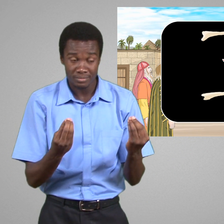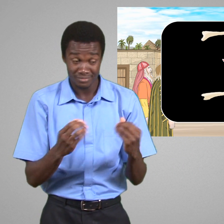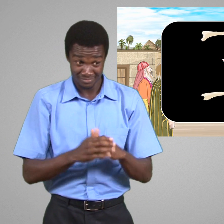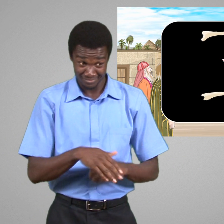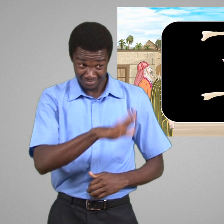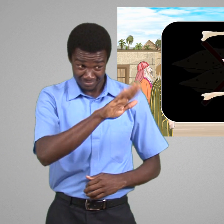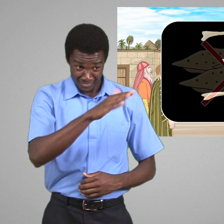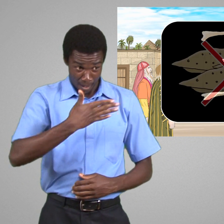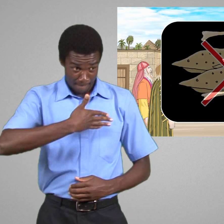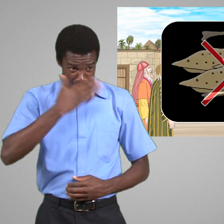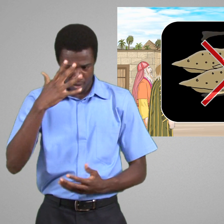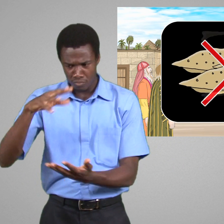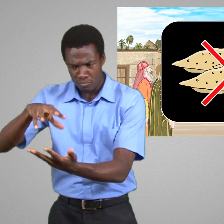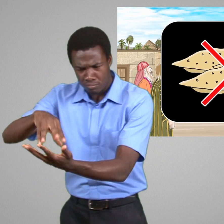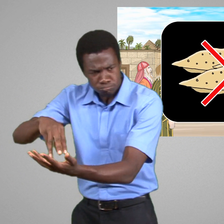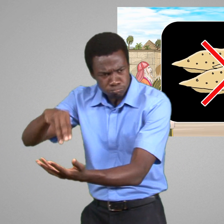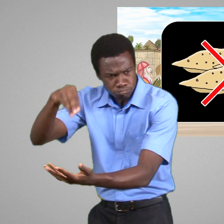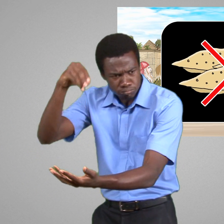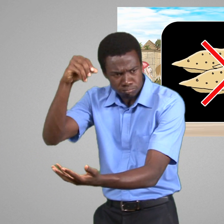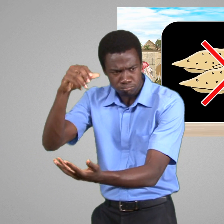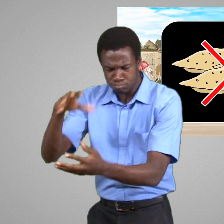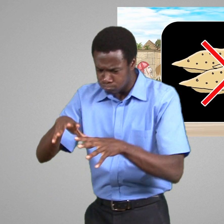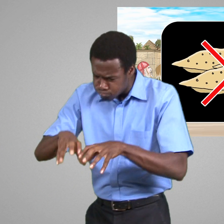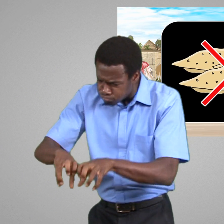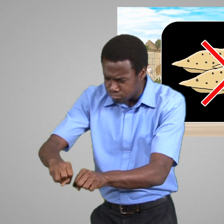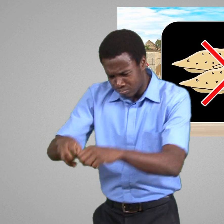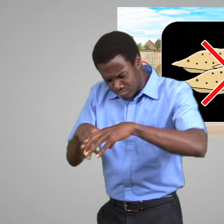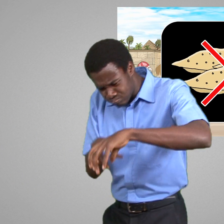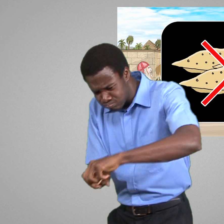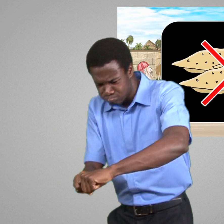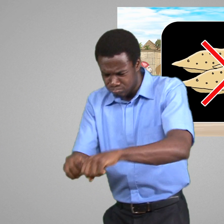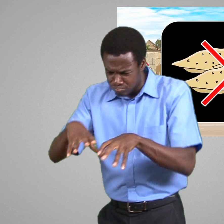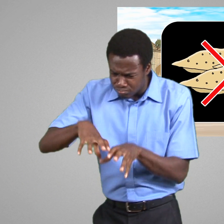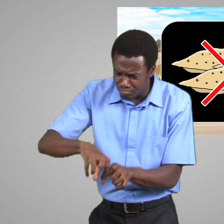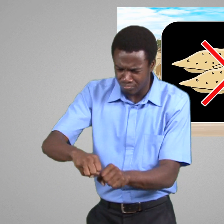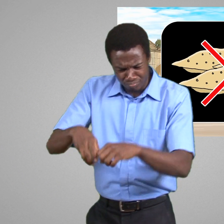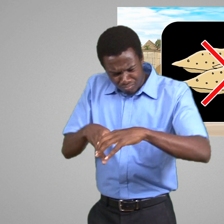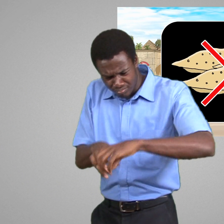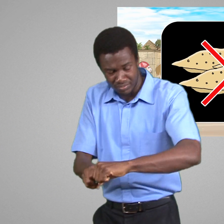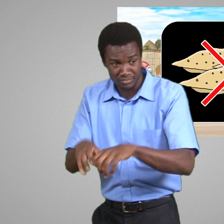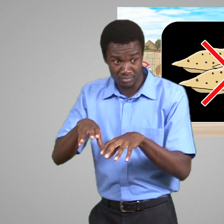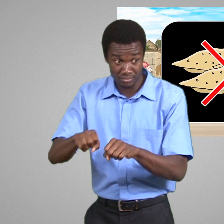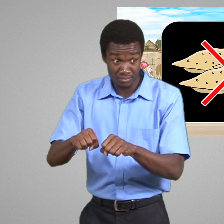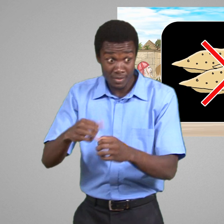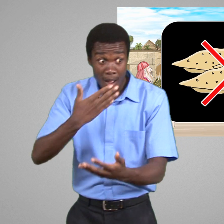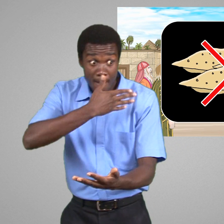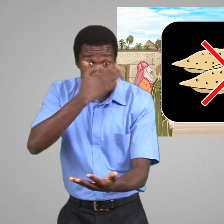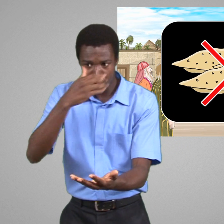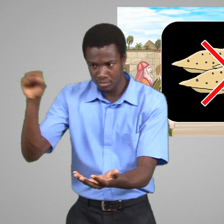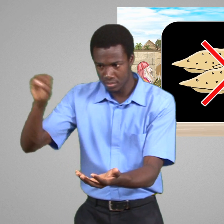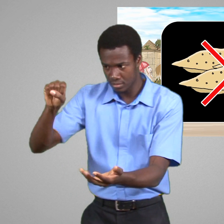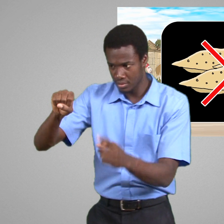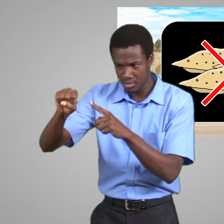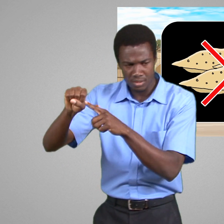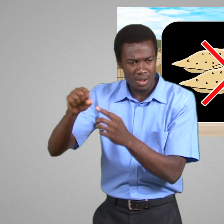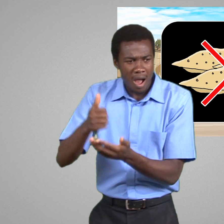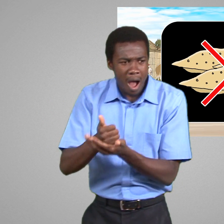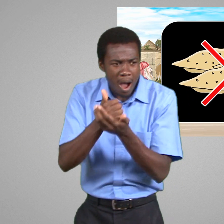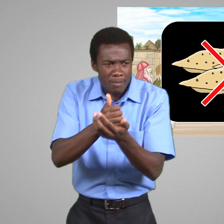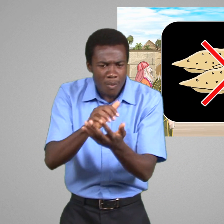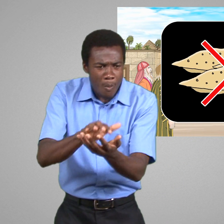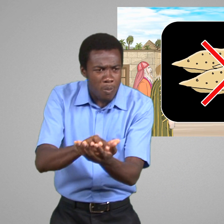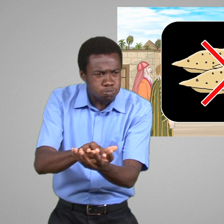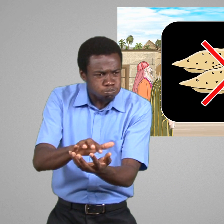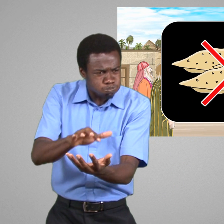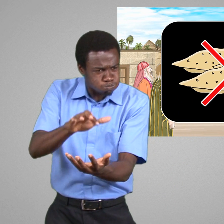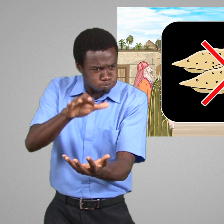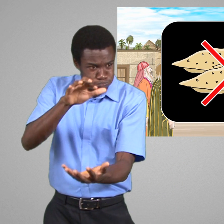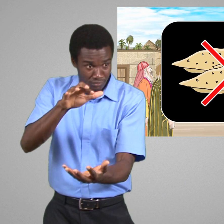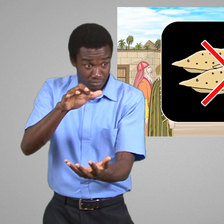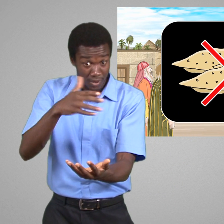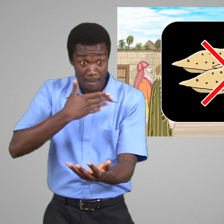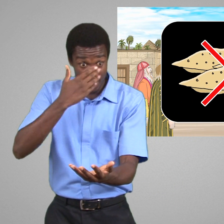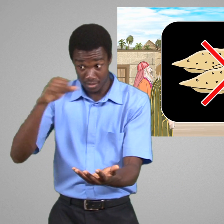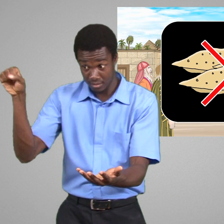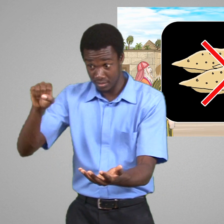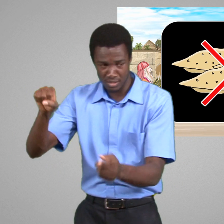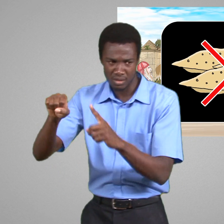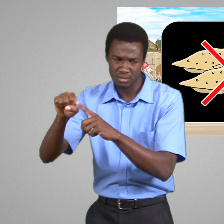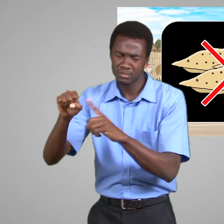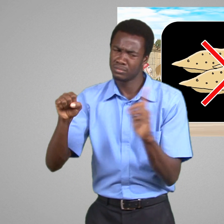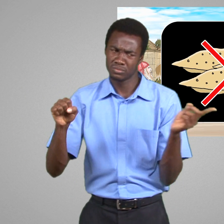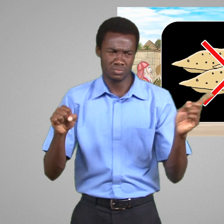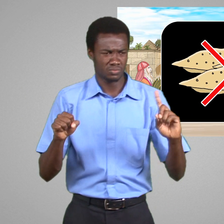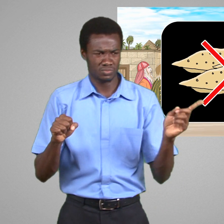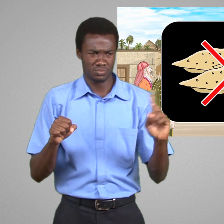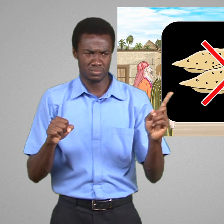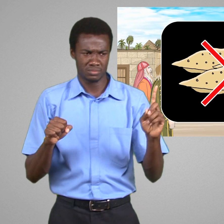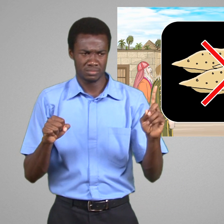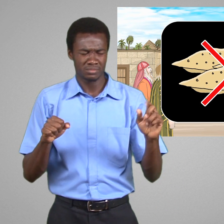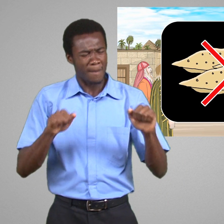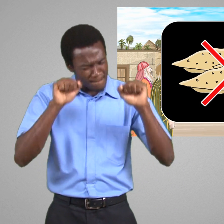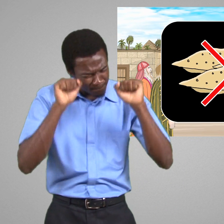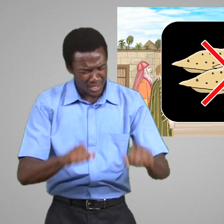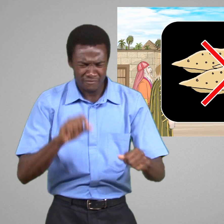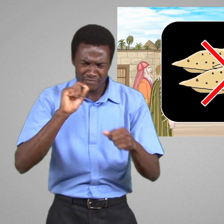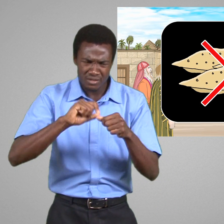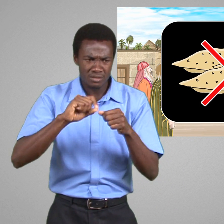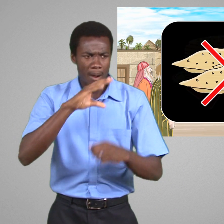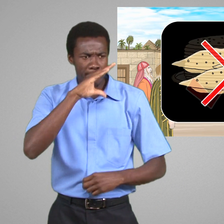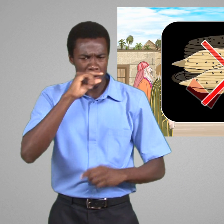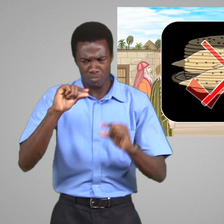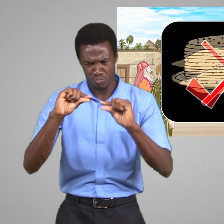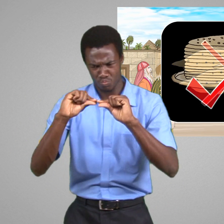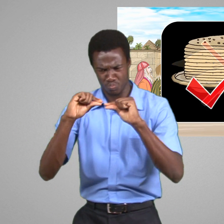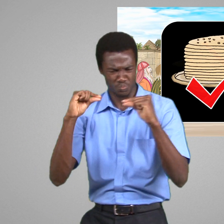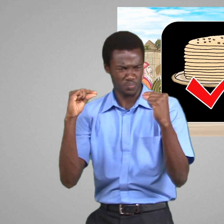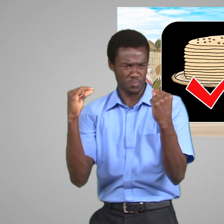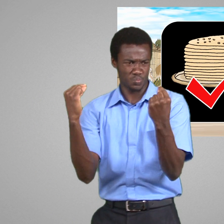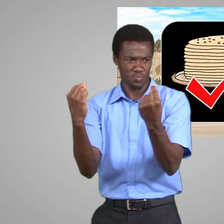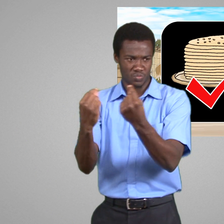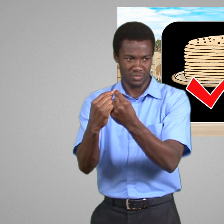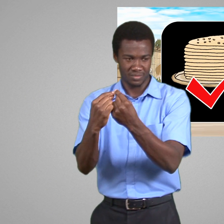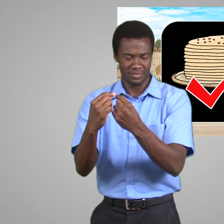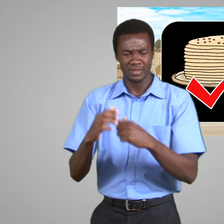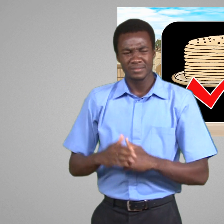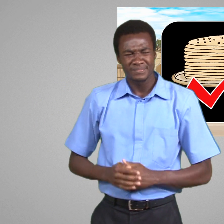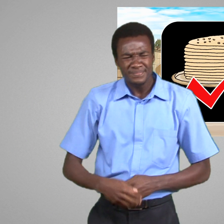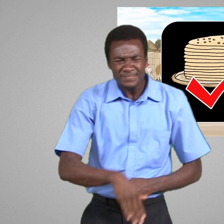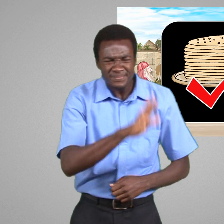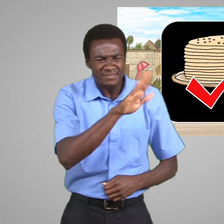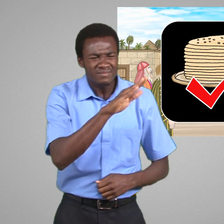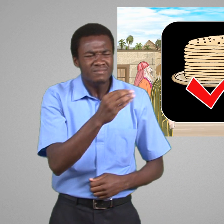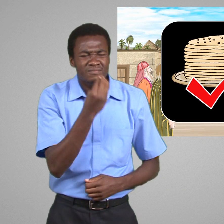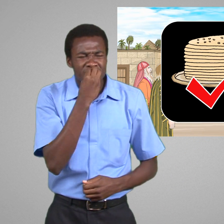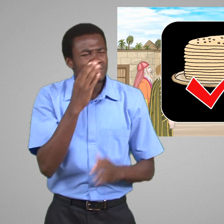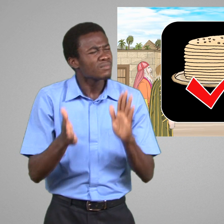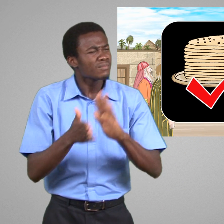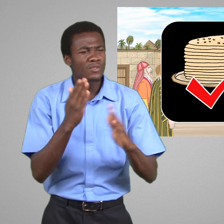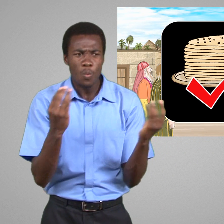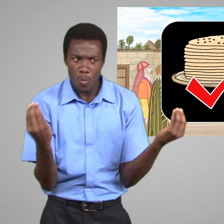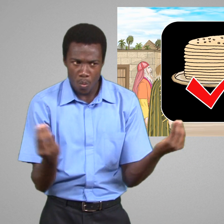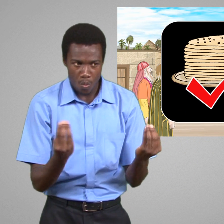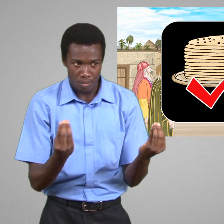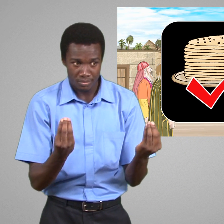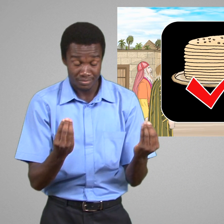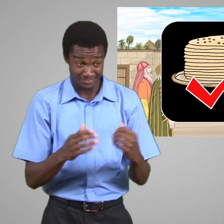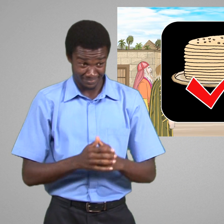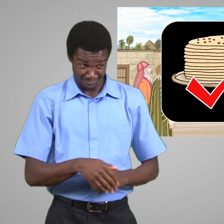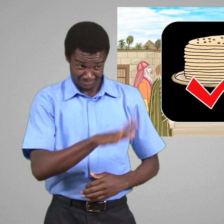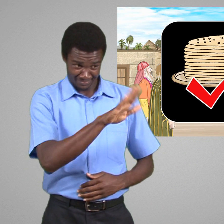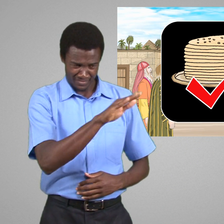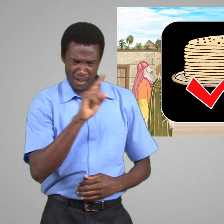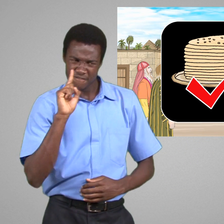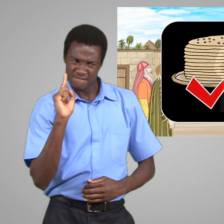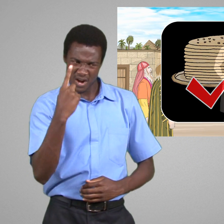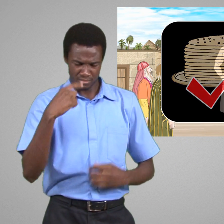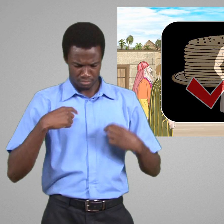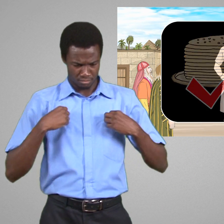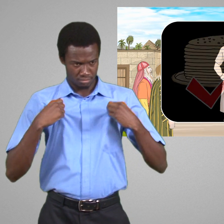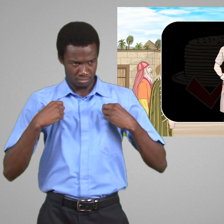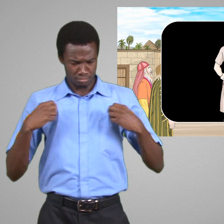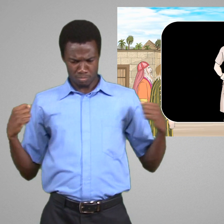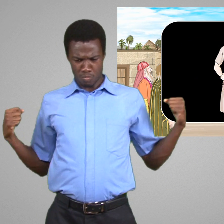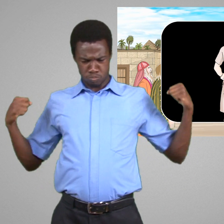before the morning you must burn up any part that is left over.